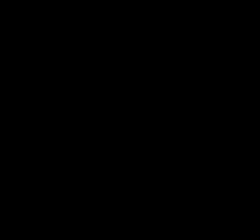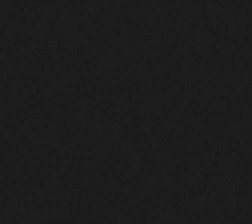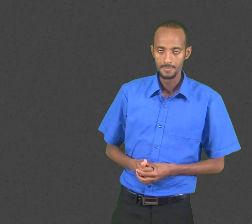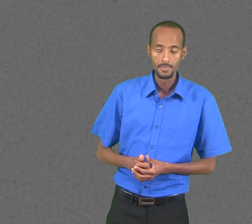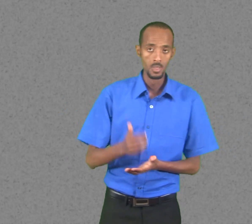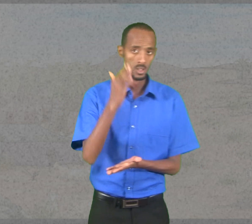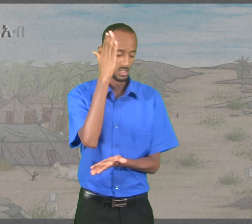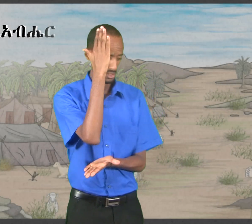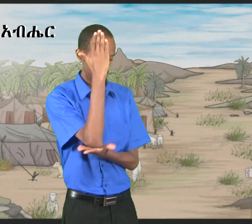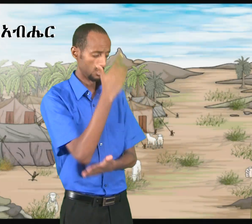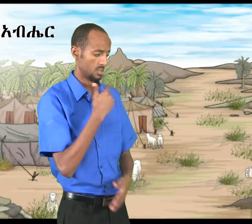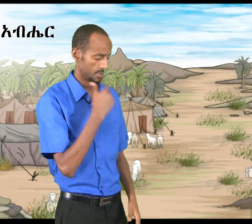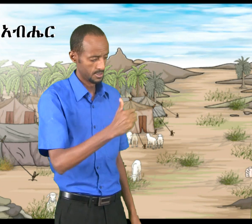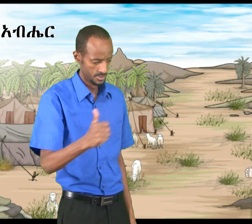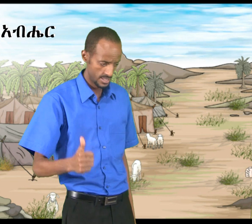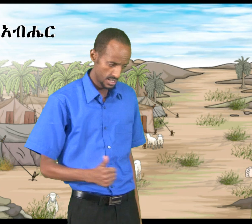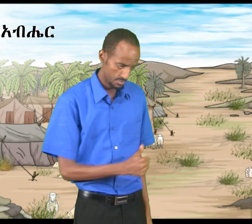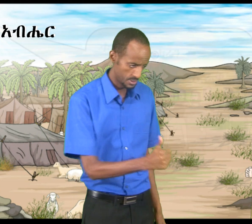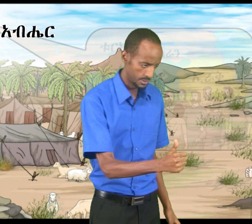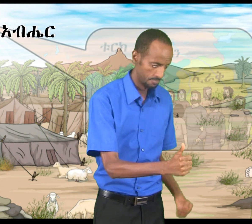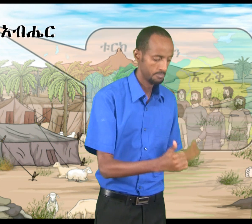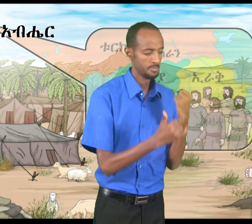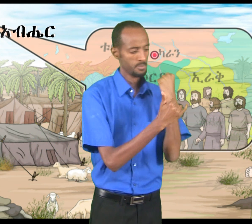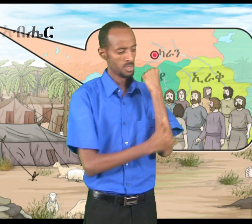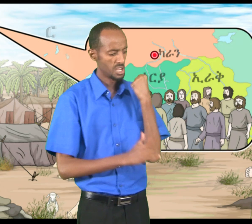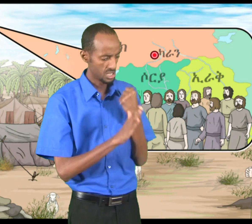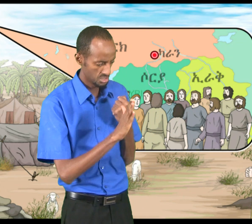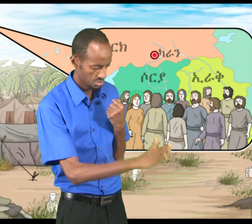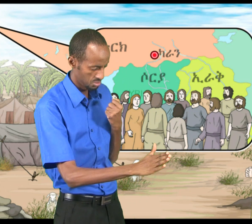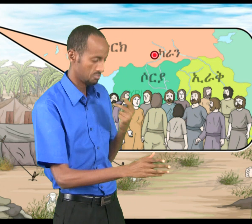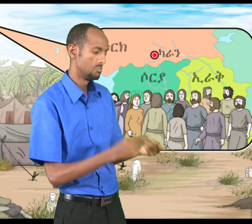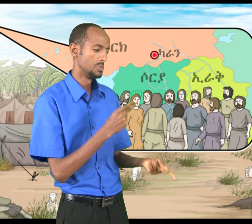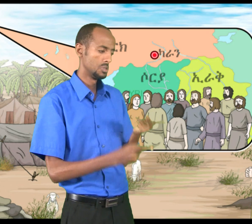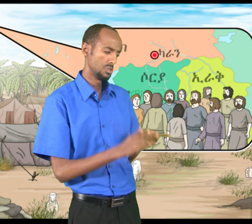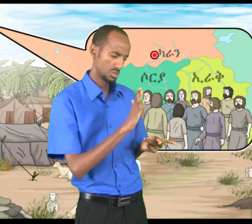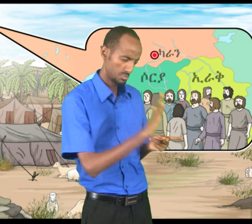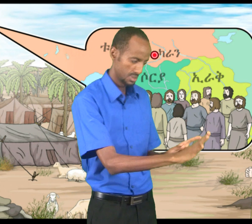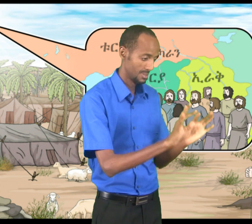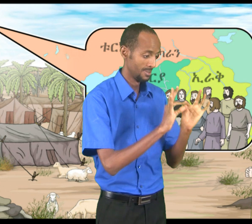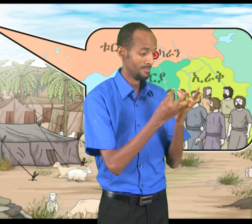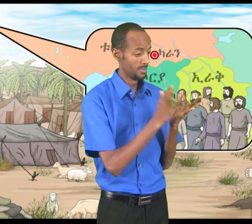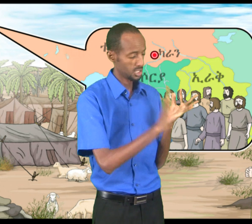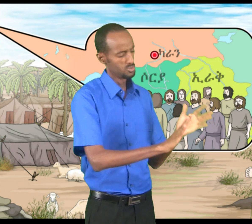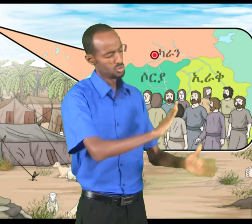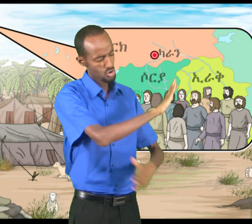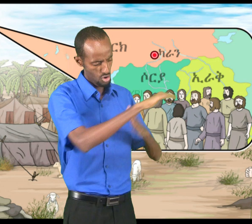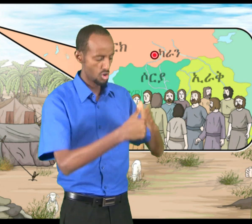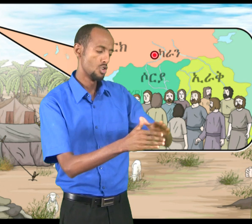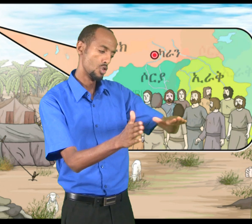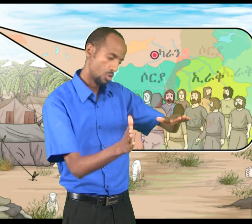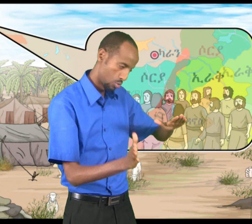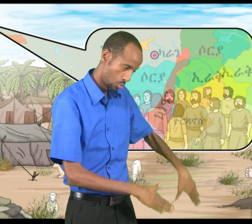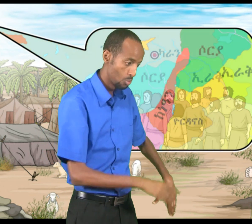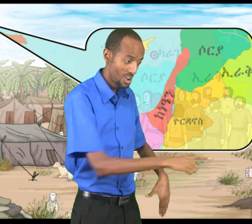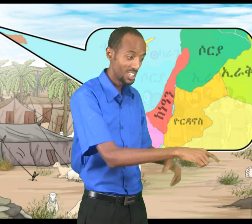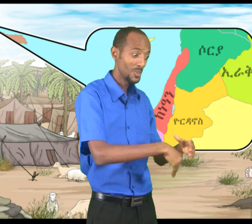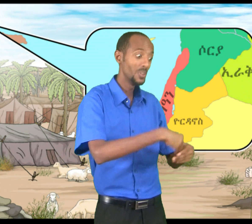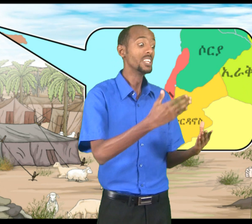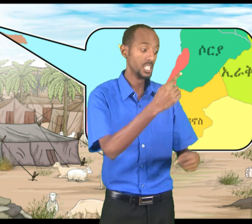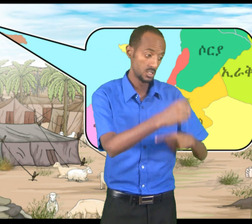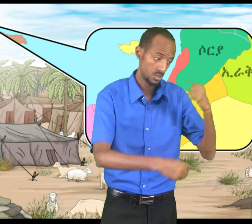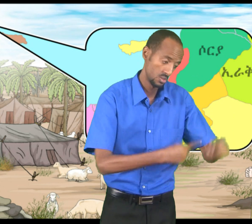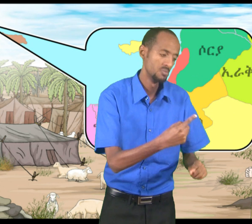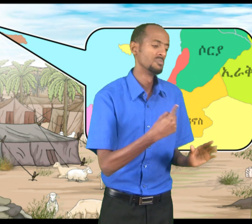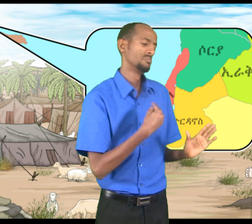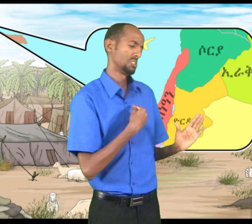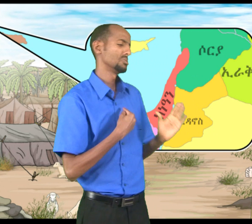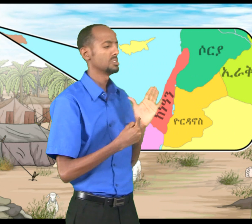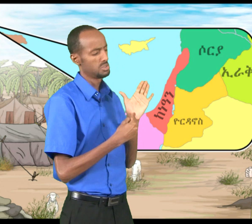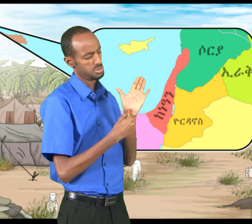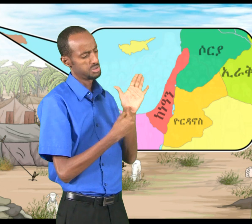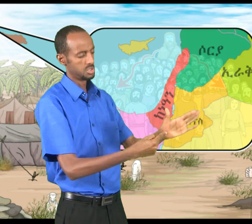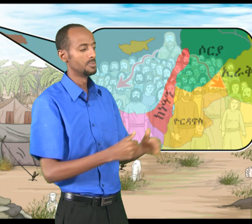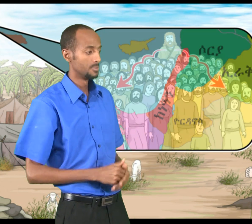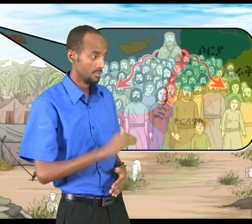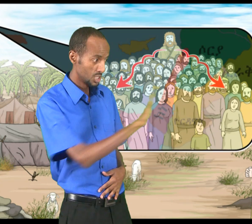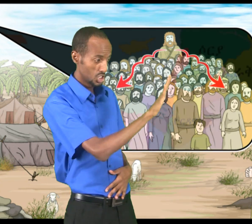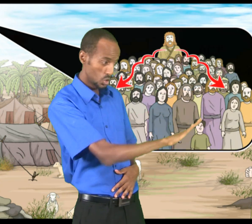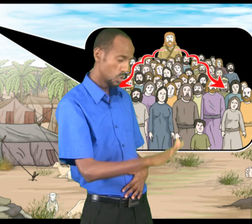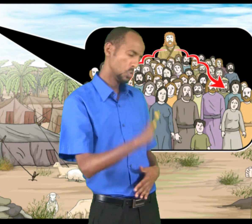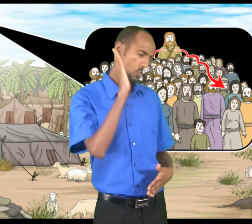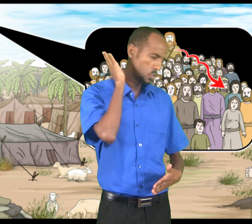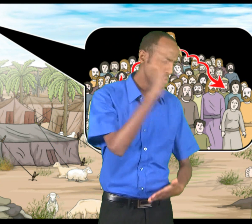Then the LORD said to Abram, “Leave your country, your kindred, and your father’s household, and go to the land I will show you.